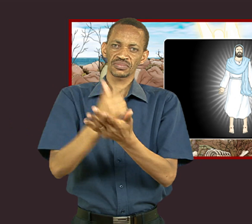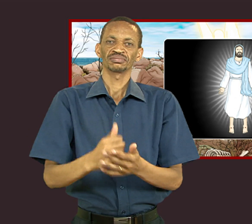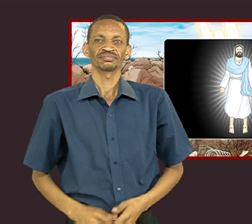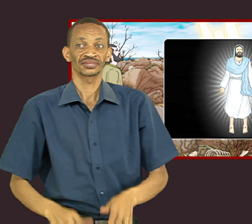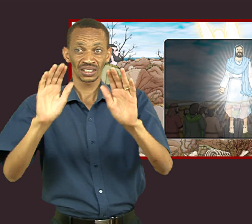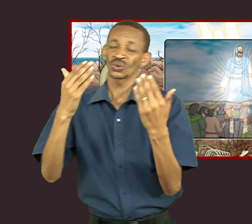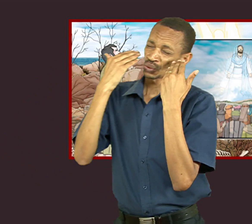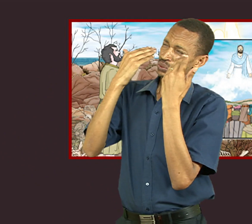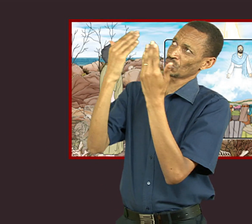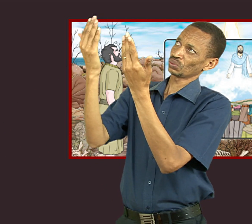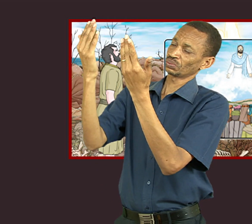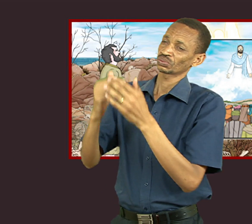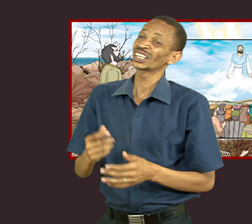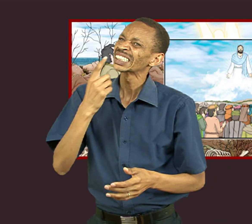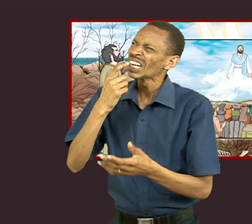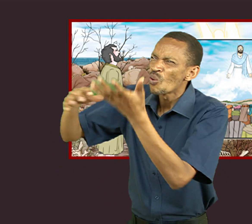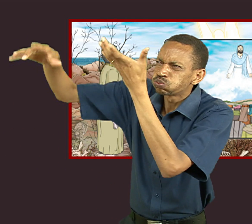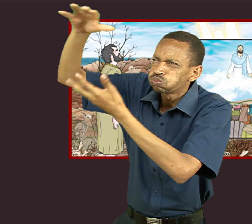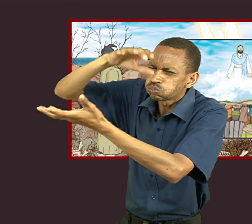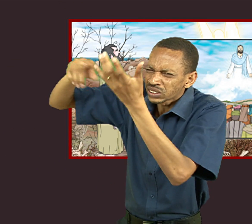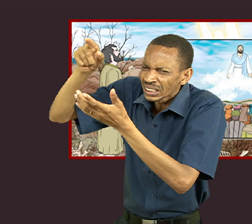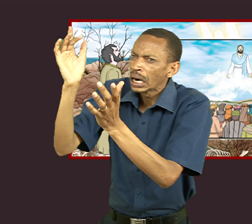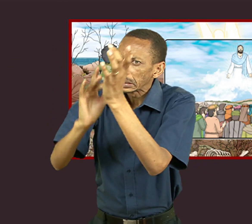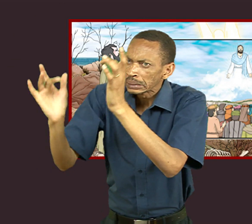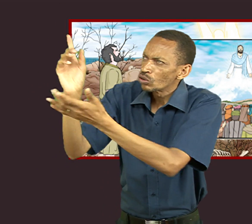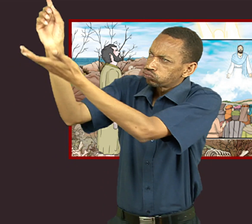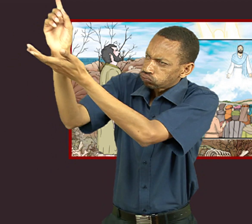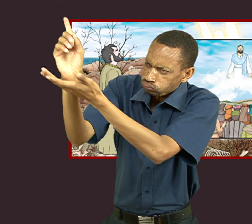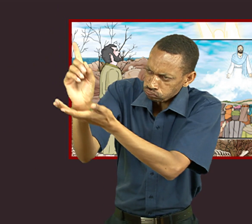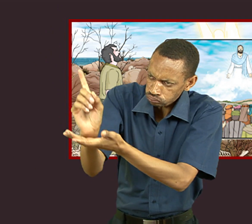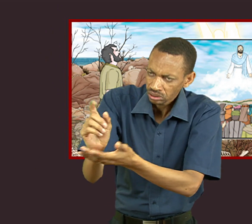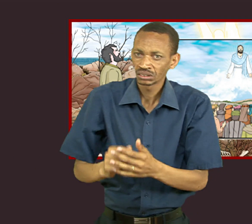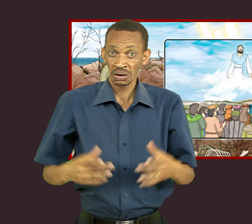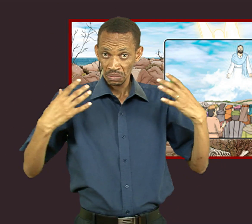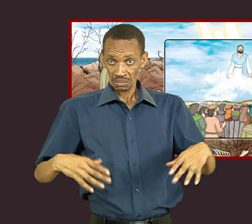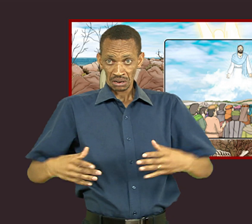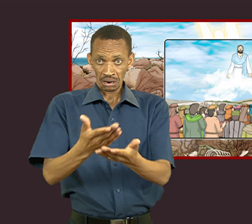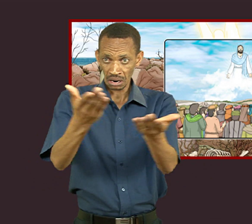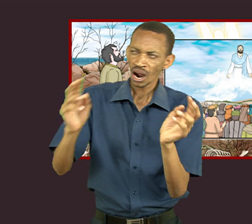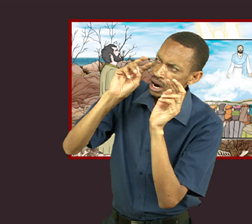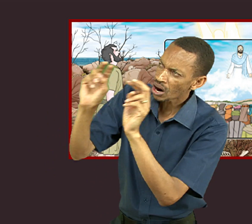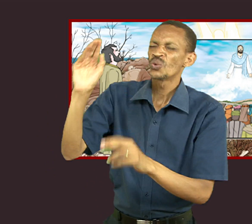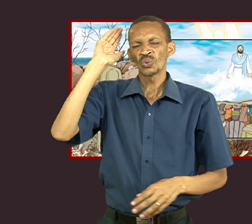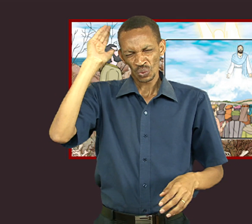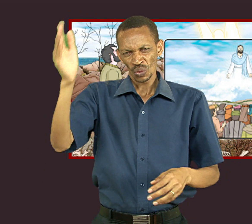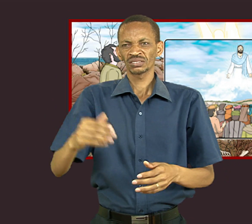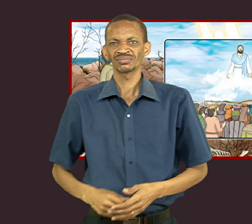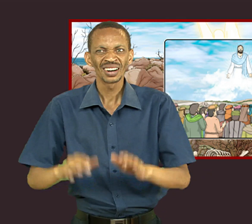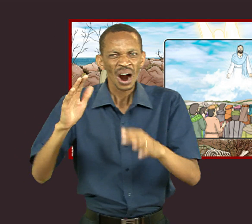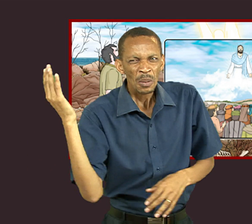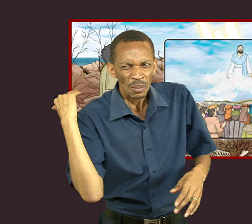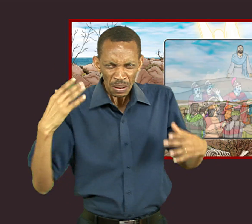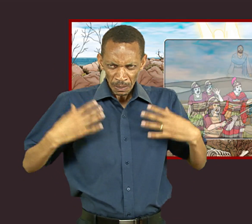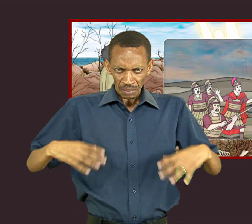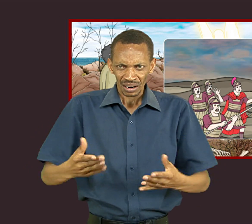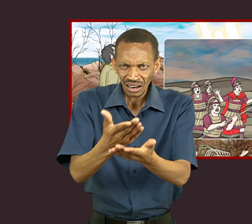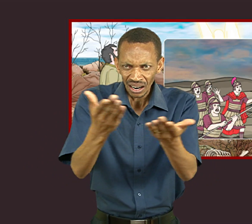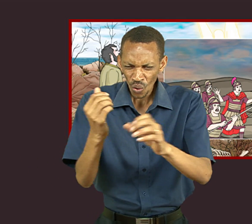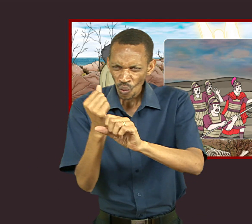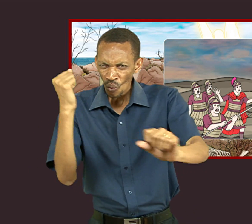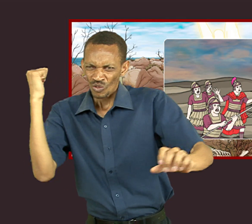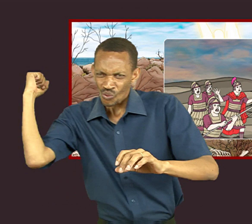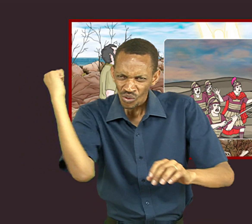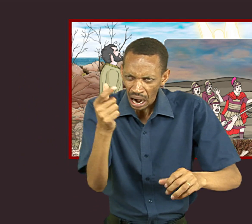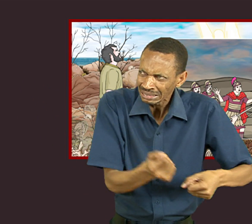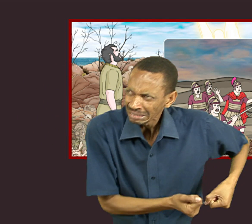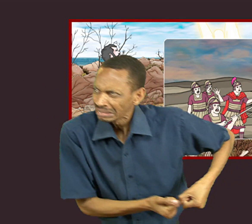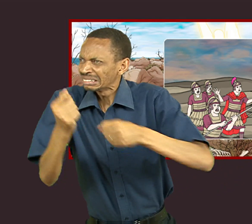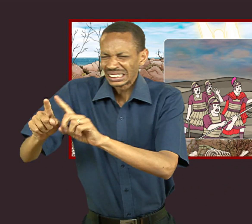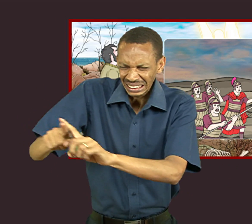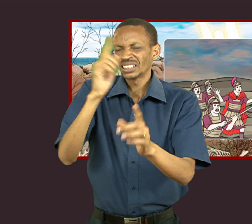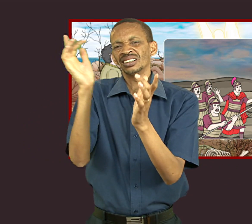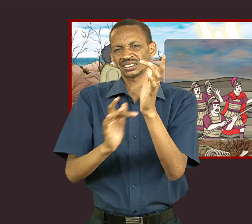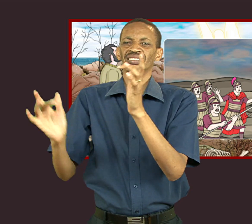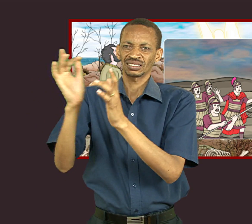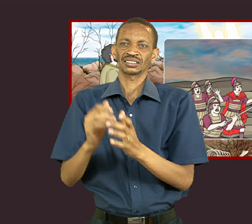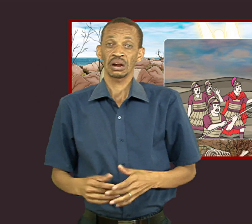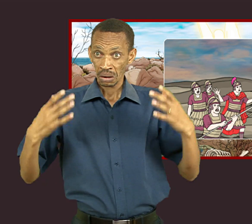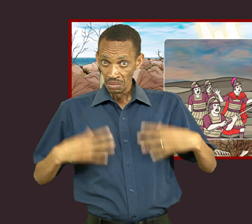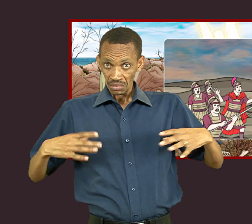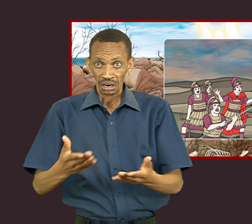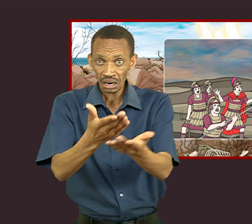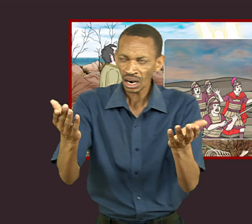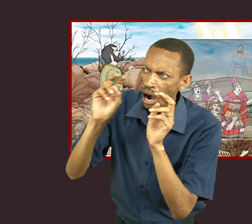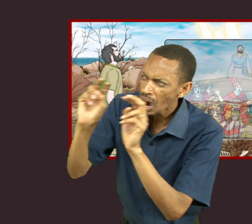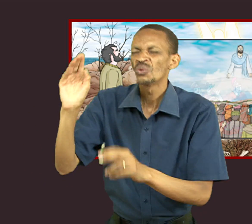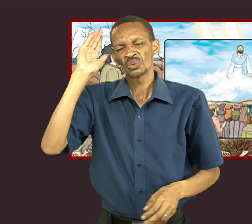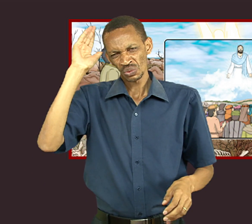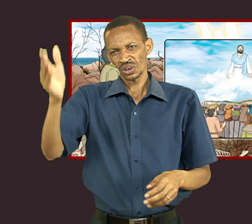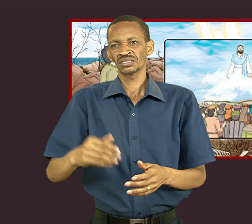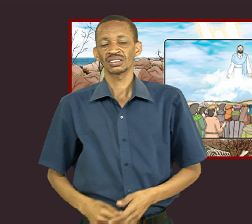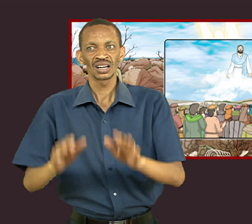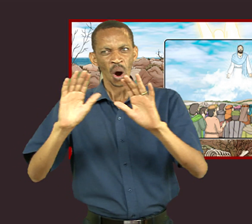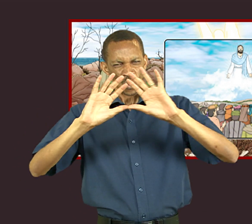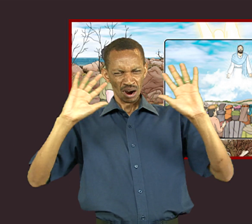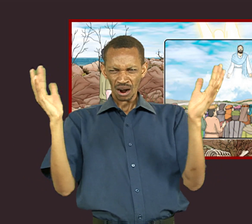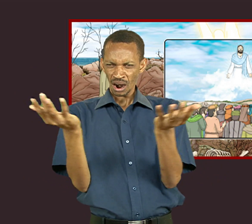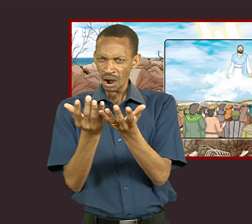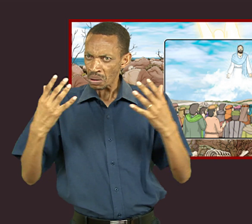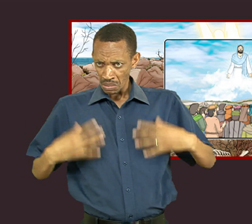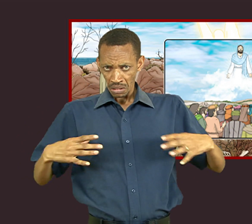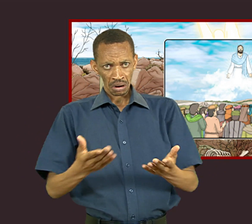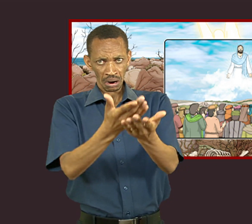Behold, He is coming with the clouds, and every eye will see Him—even those who pierced Him.